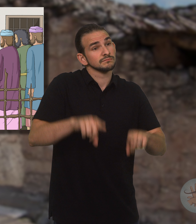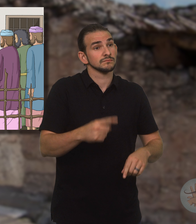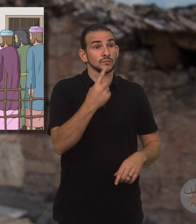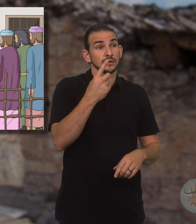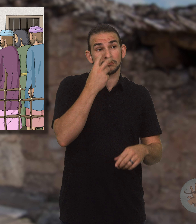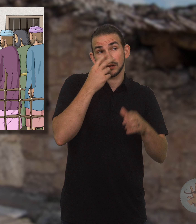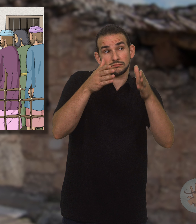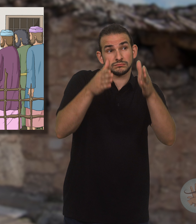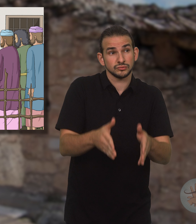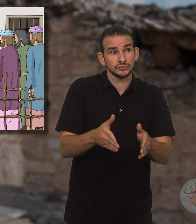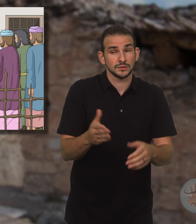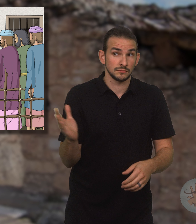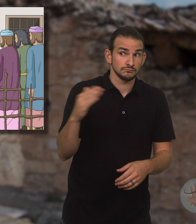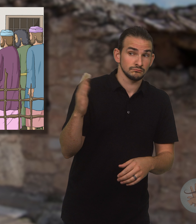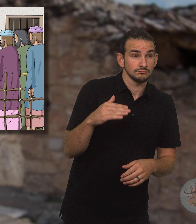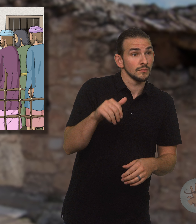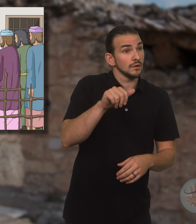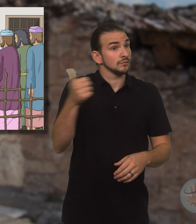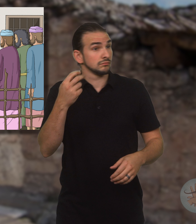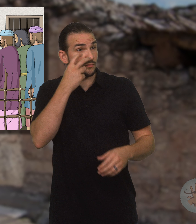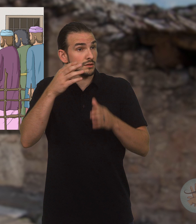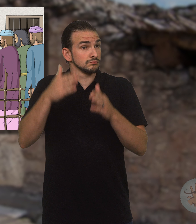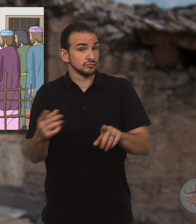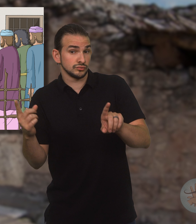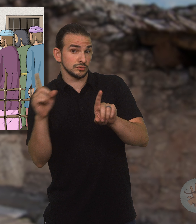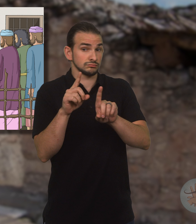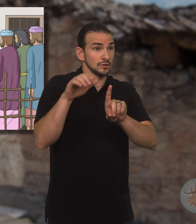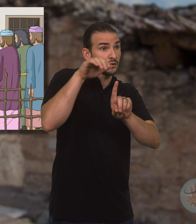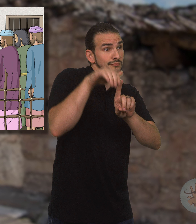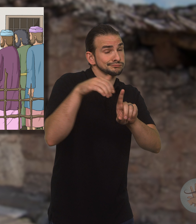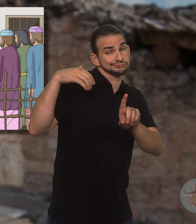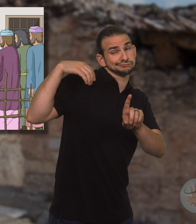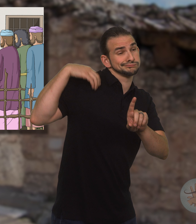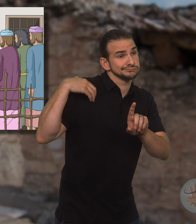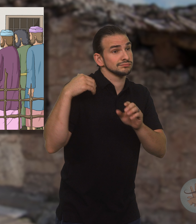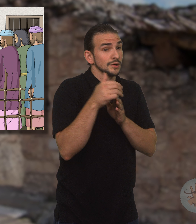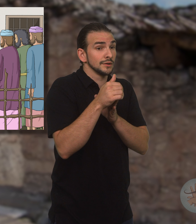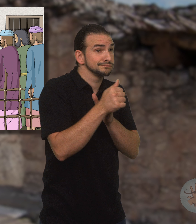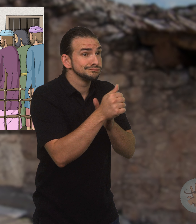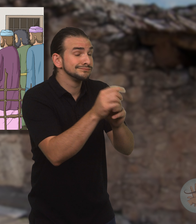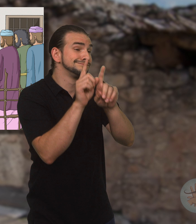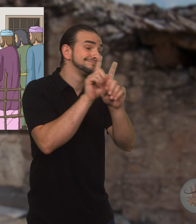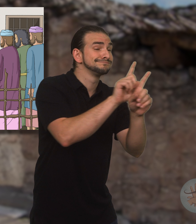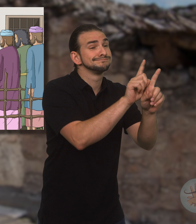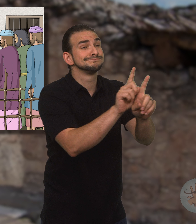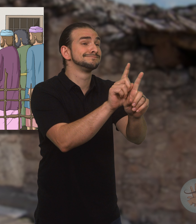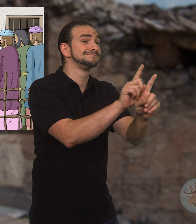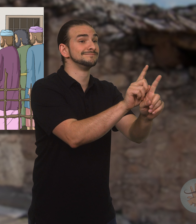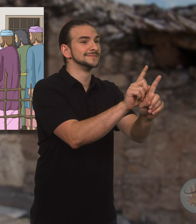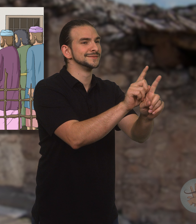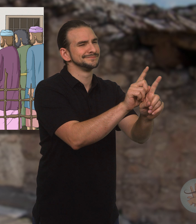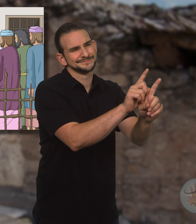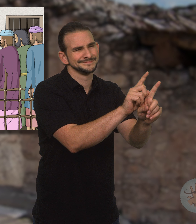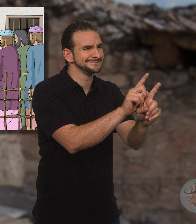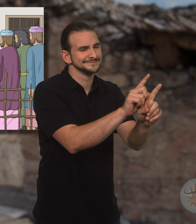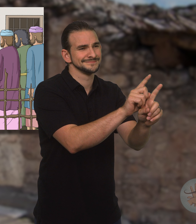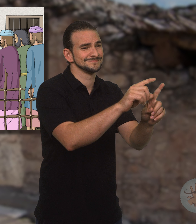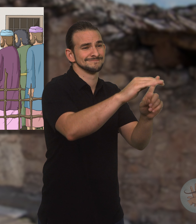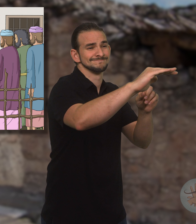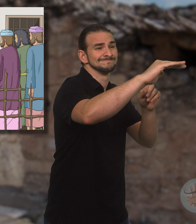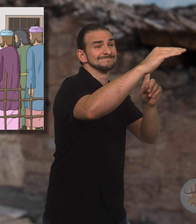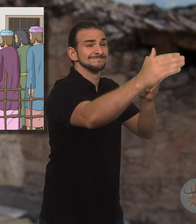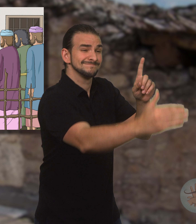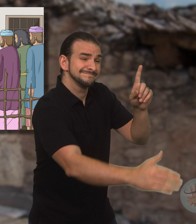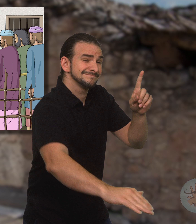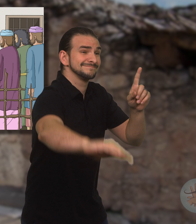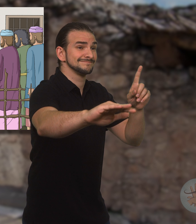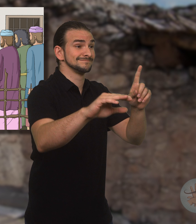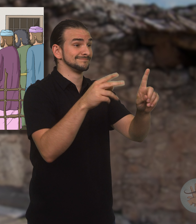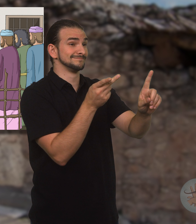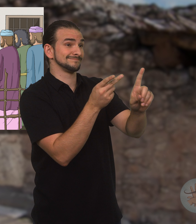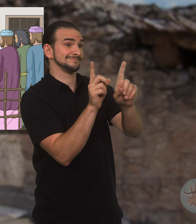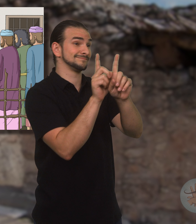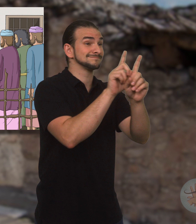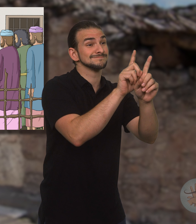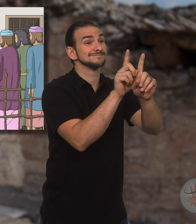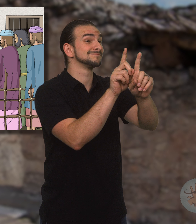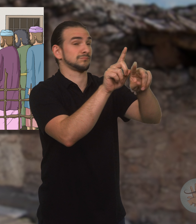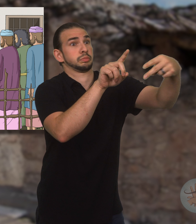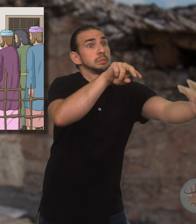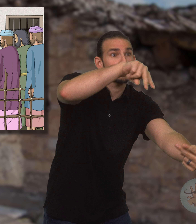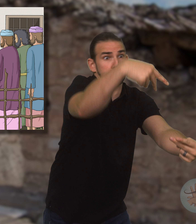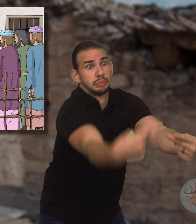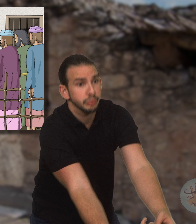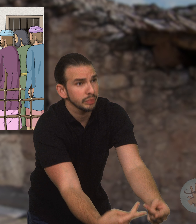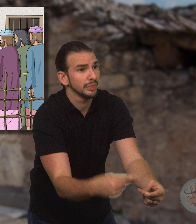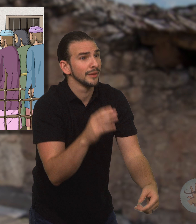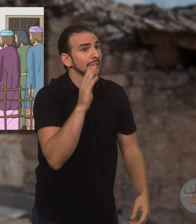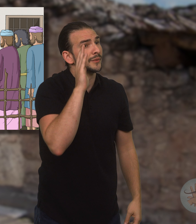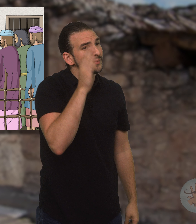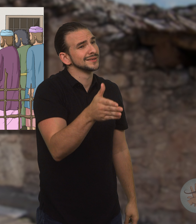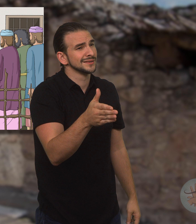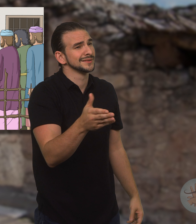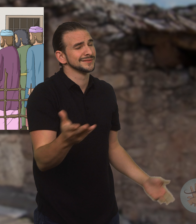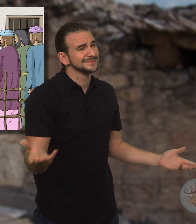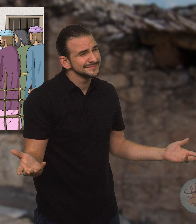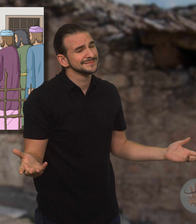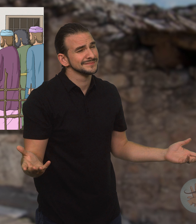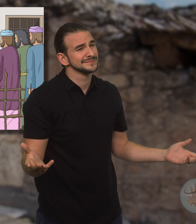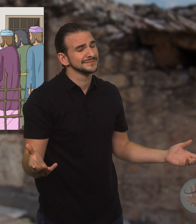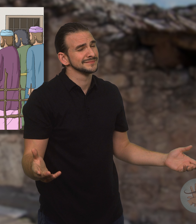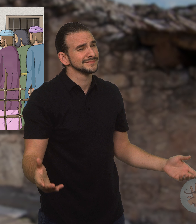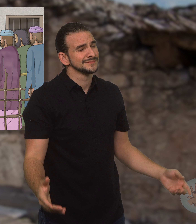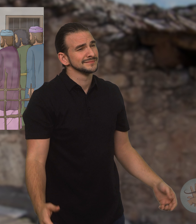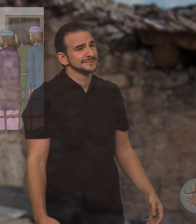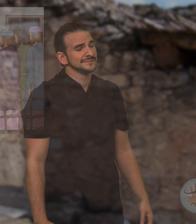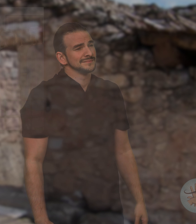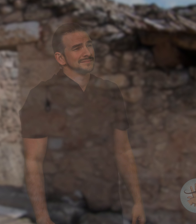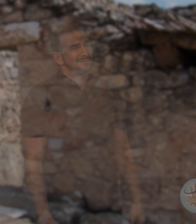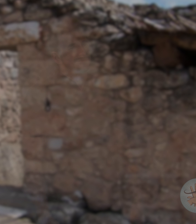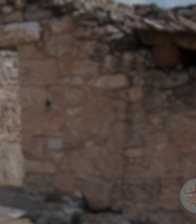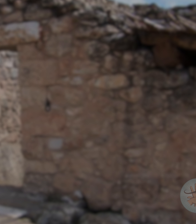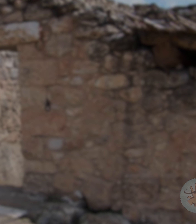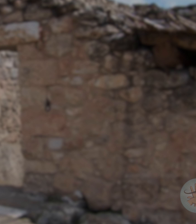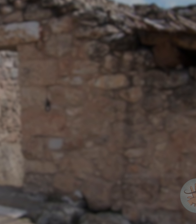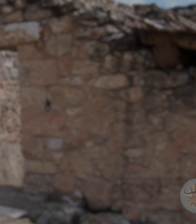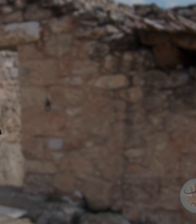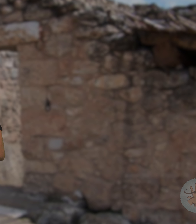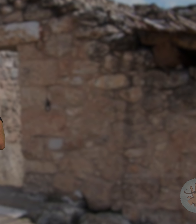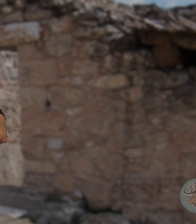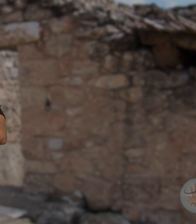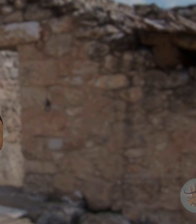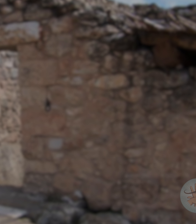If a blind man leads a blind man, both will fall into a pit.”